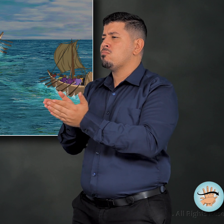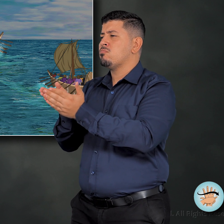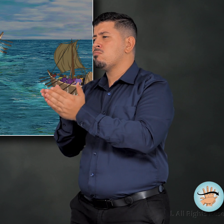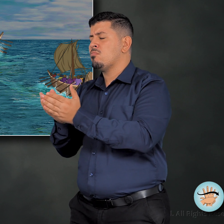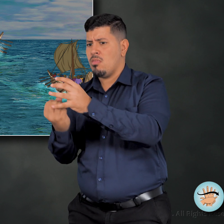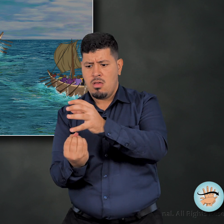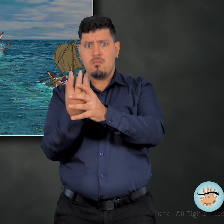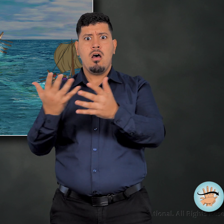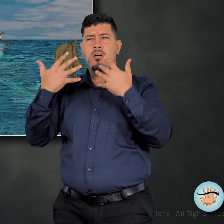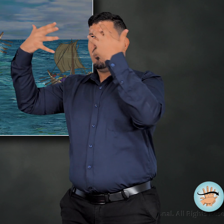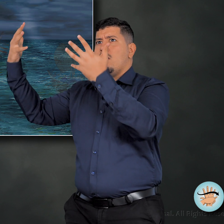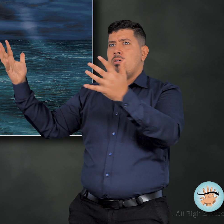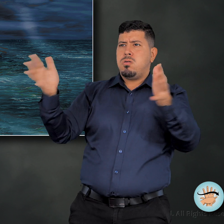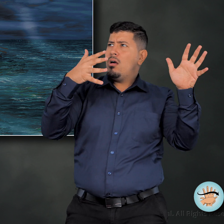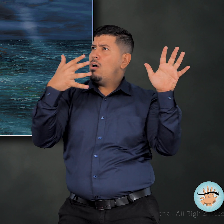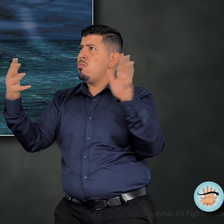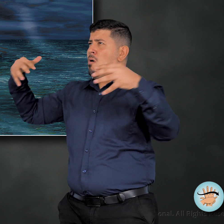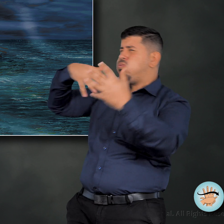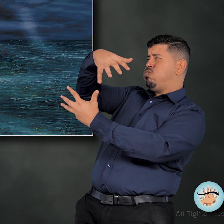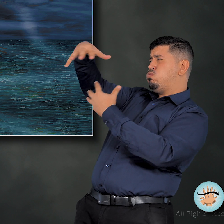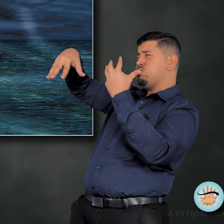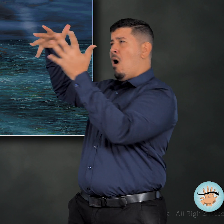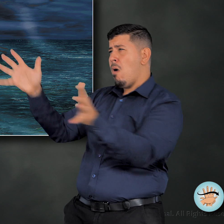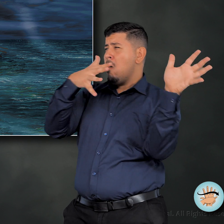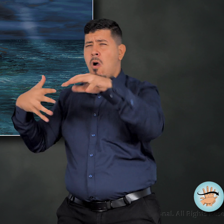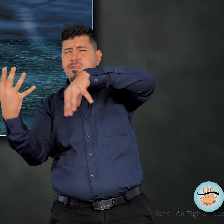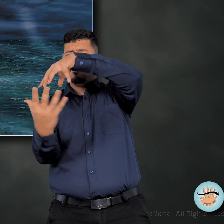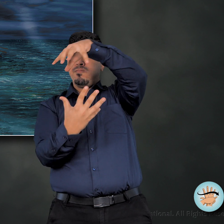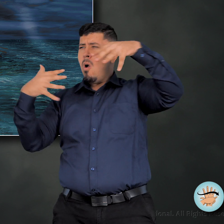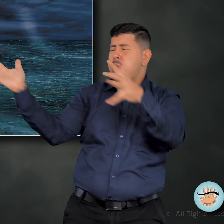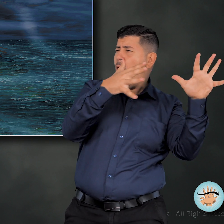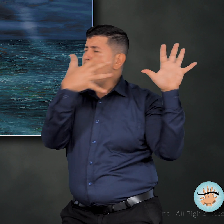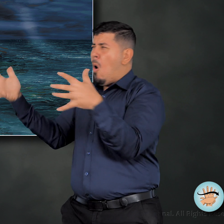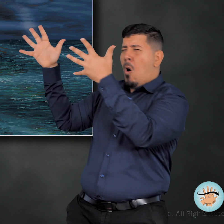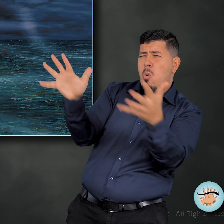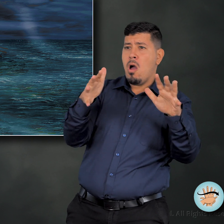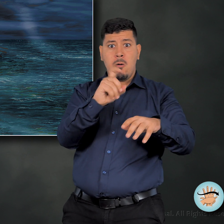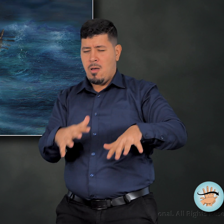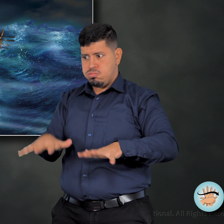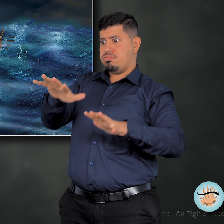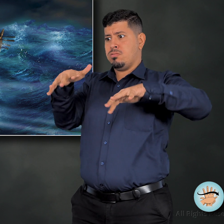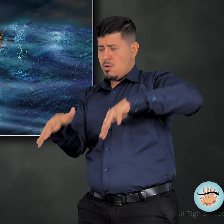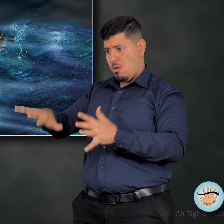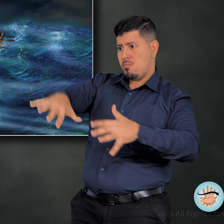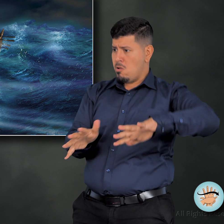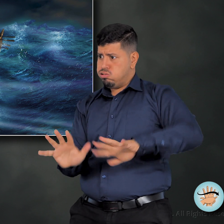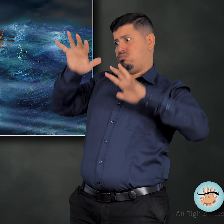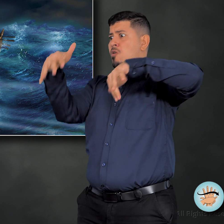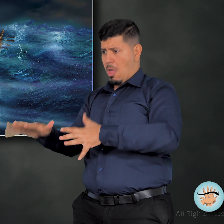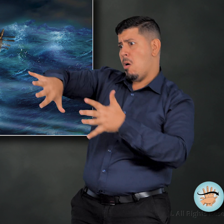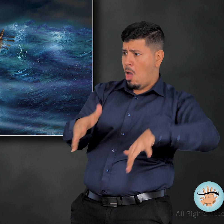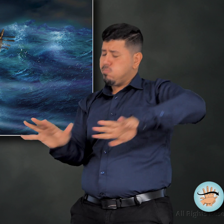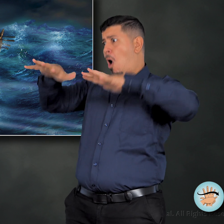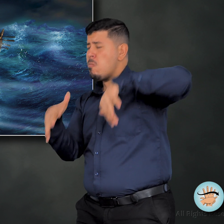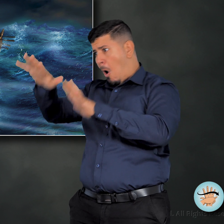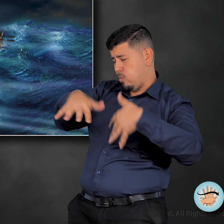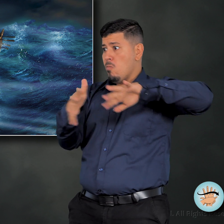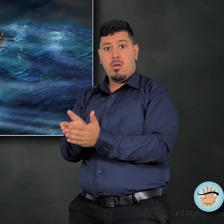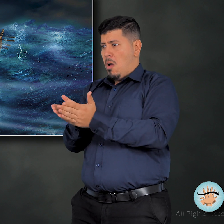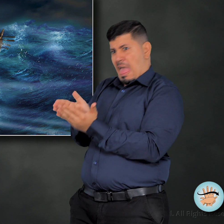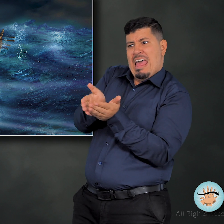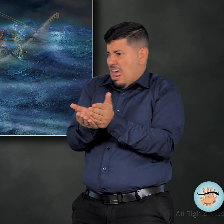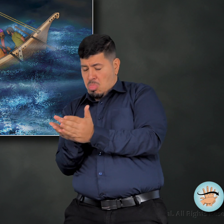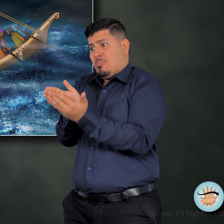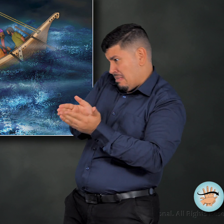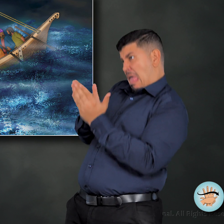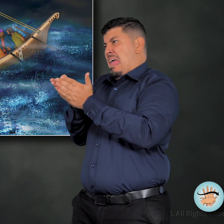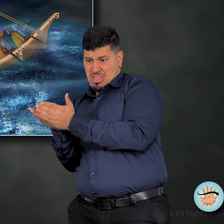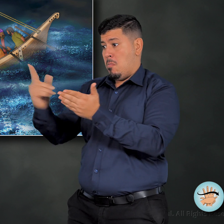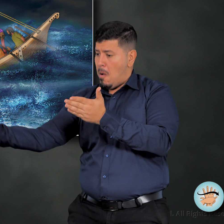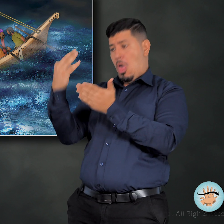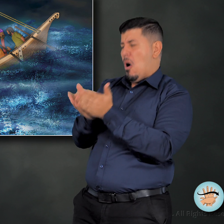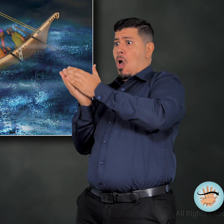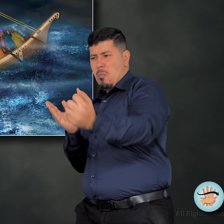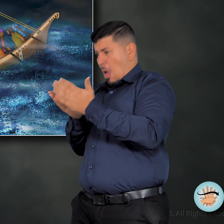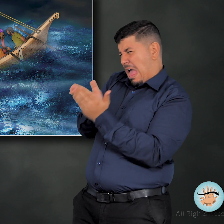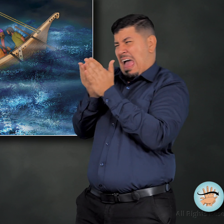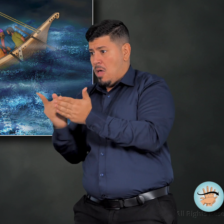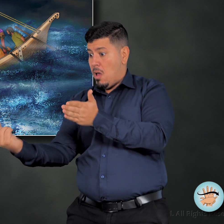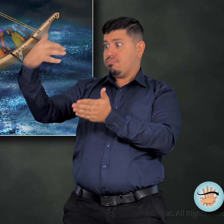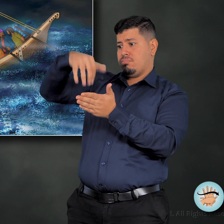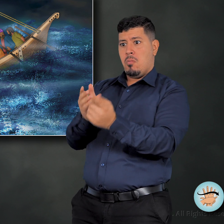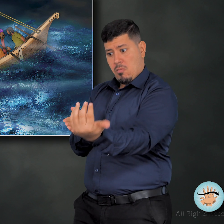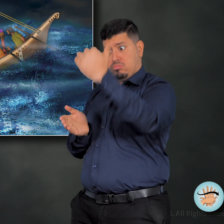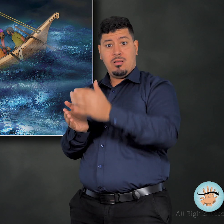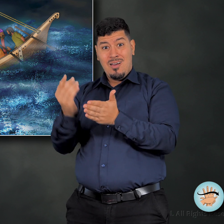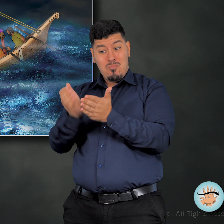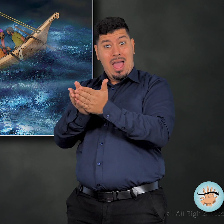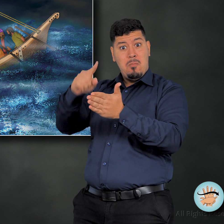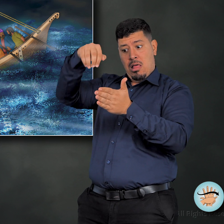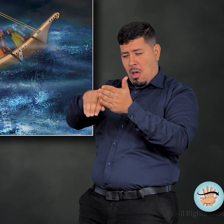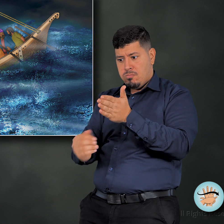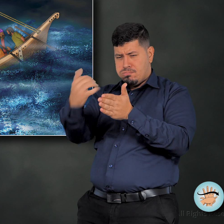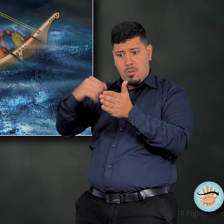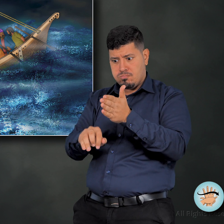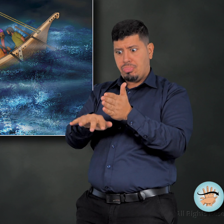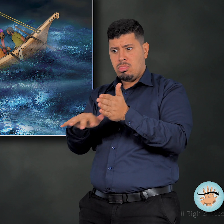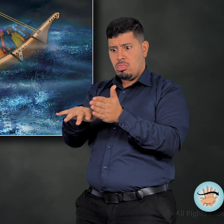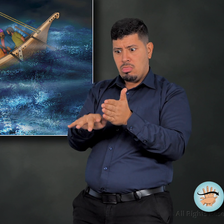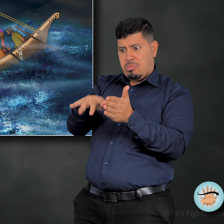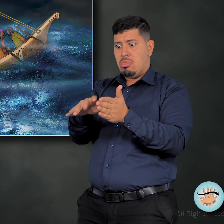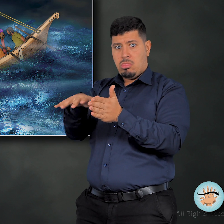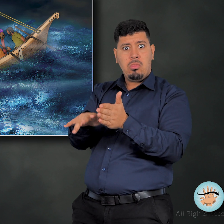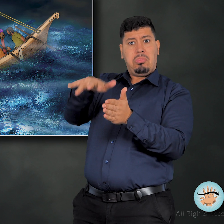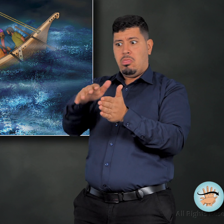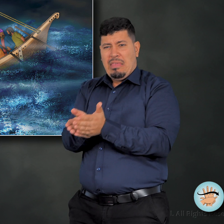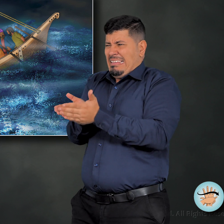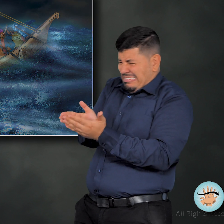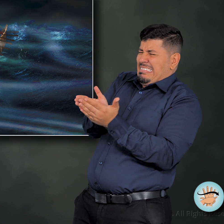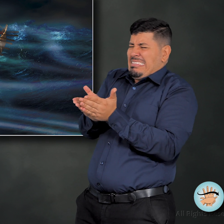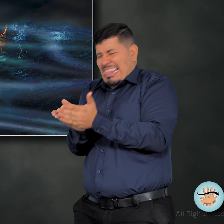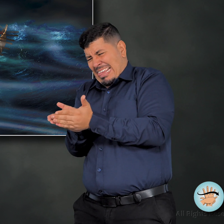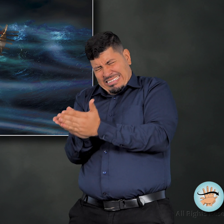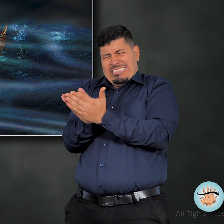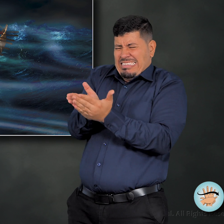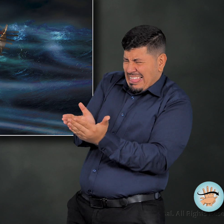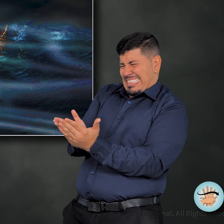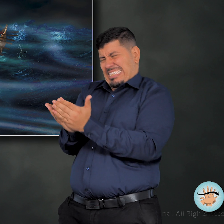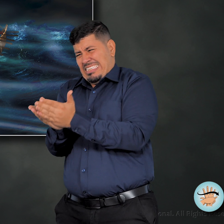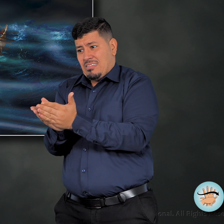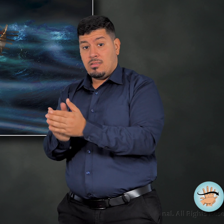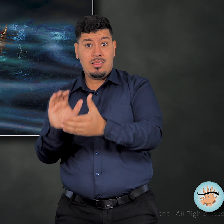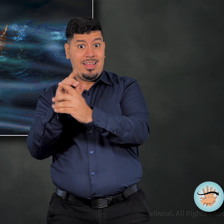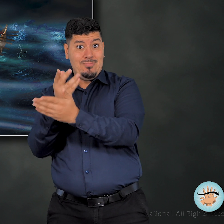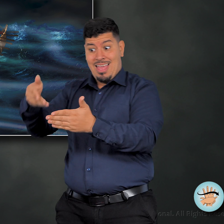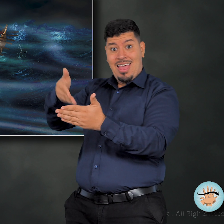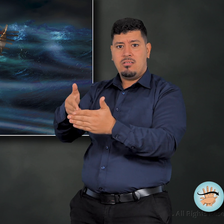Soon a violent windstorm came up, and the waves were breaking over the boat, so that it was being swamped.